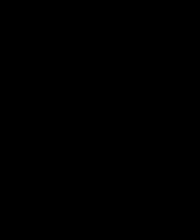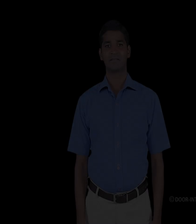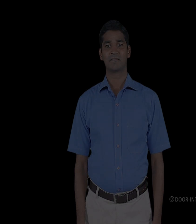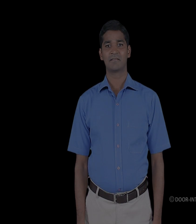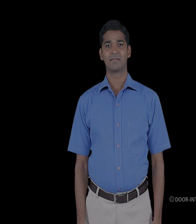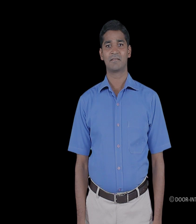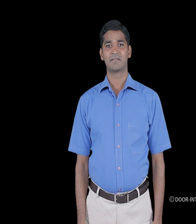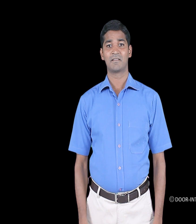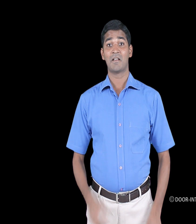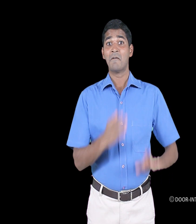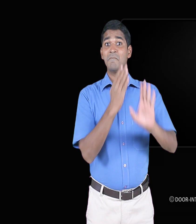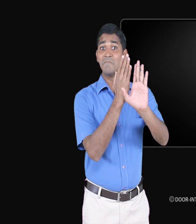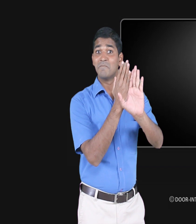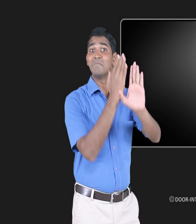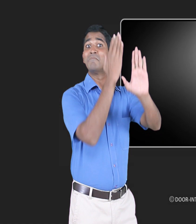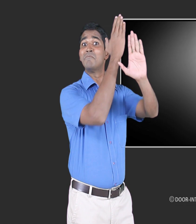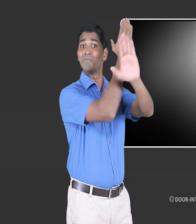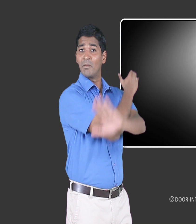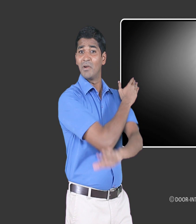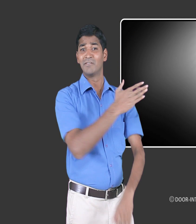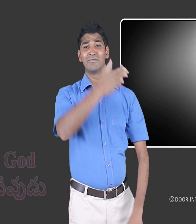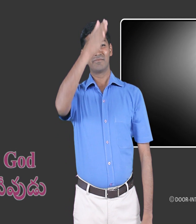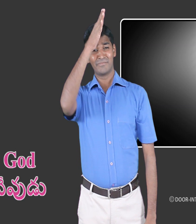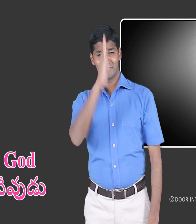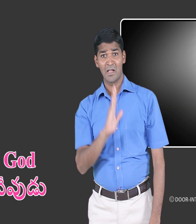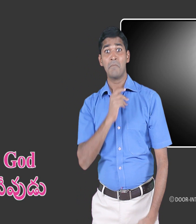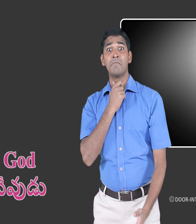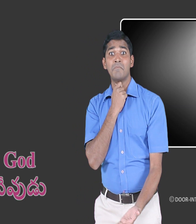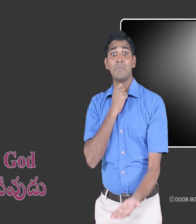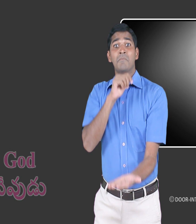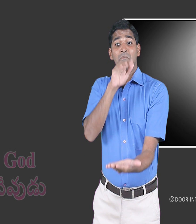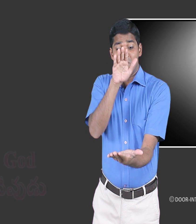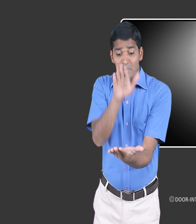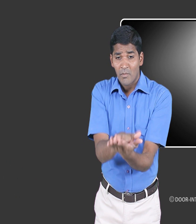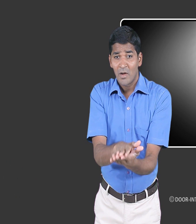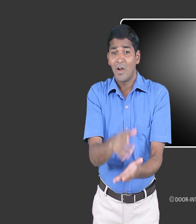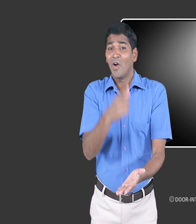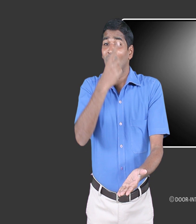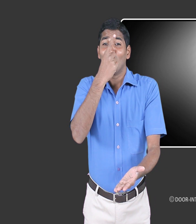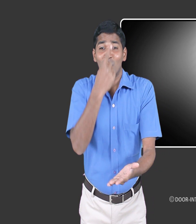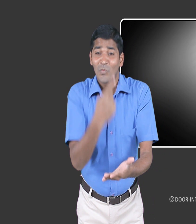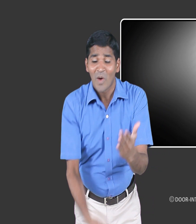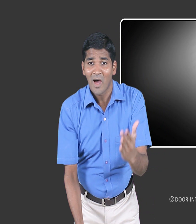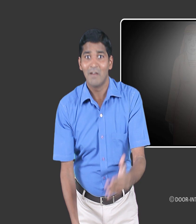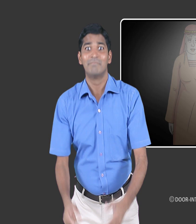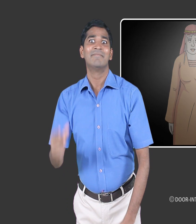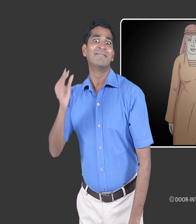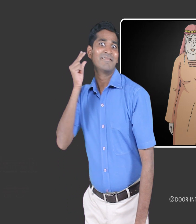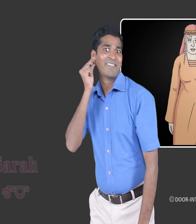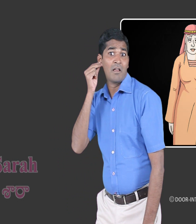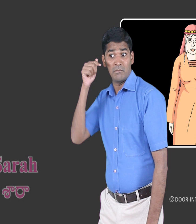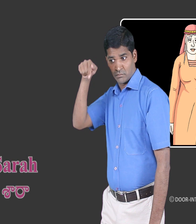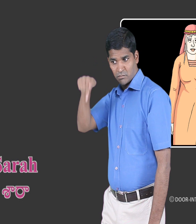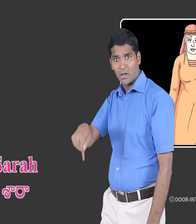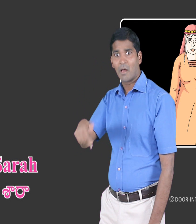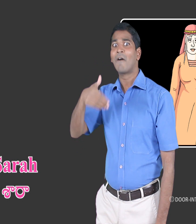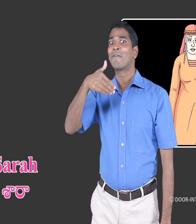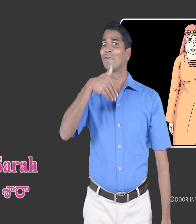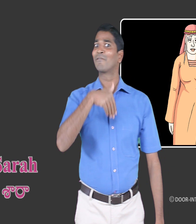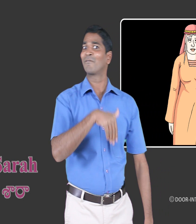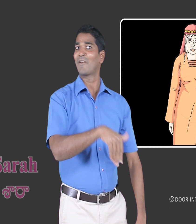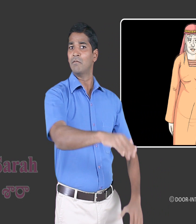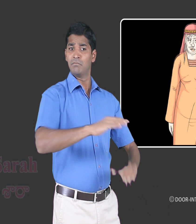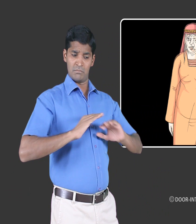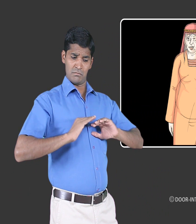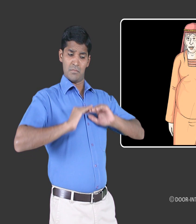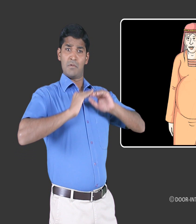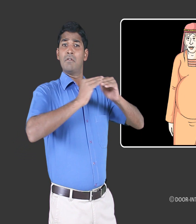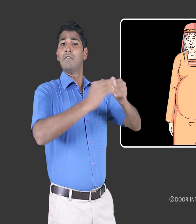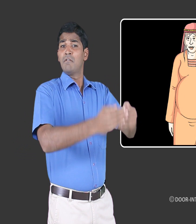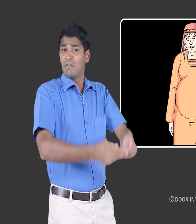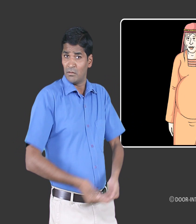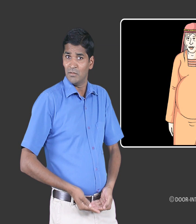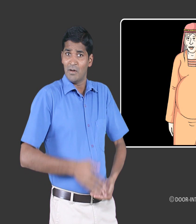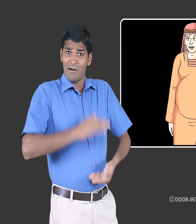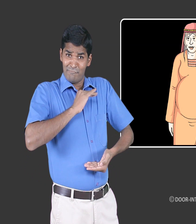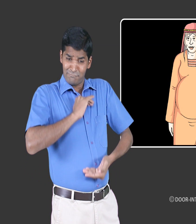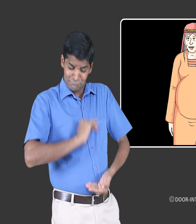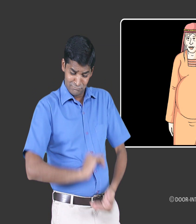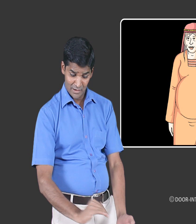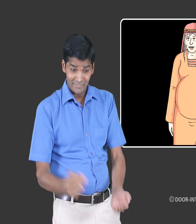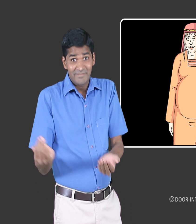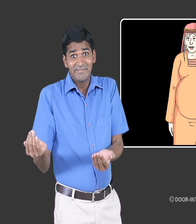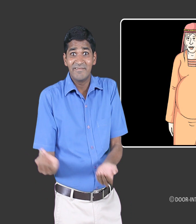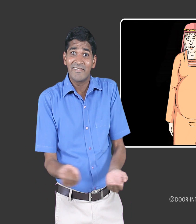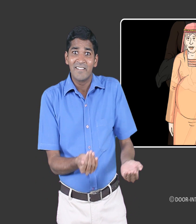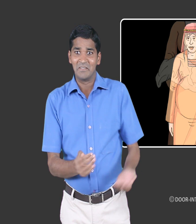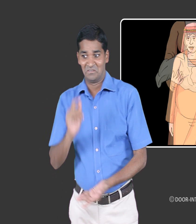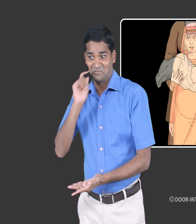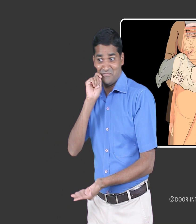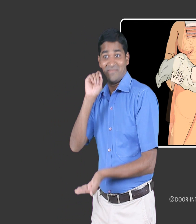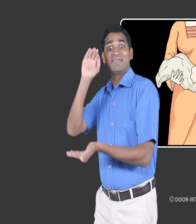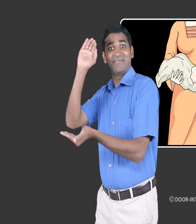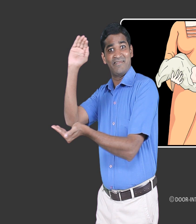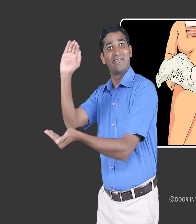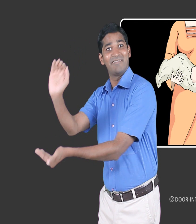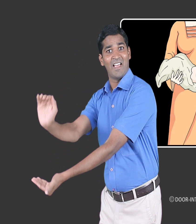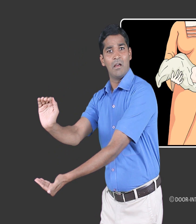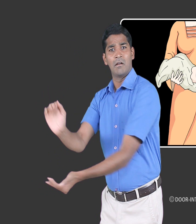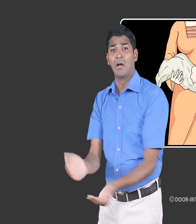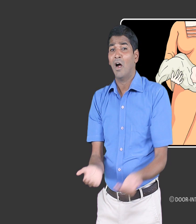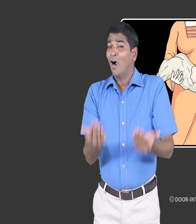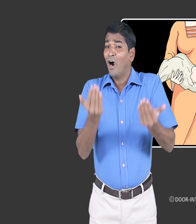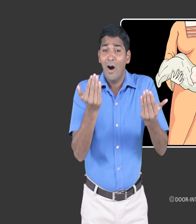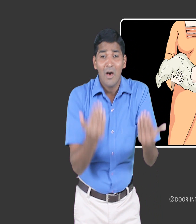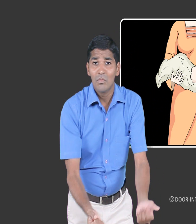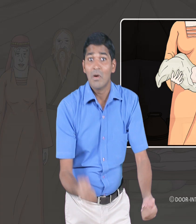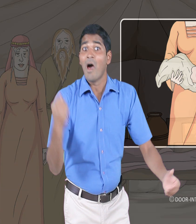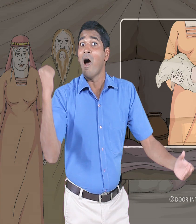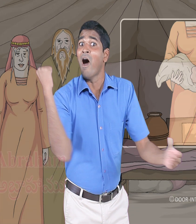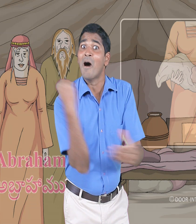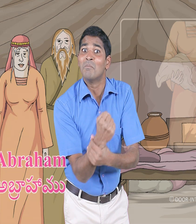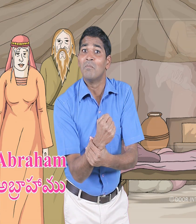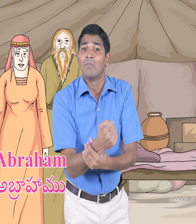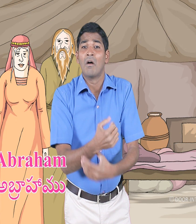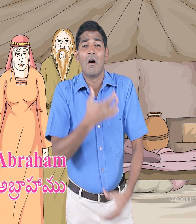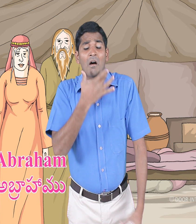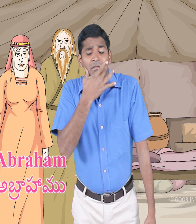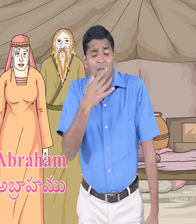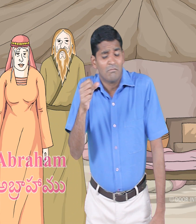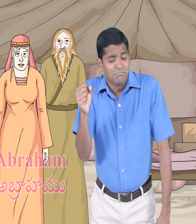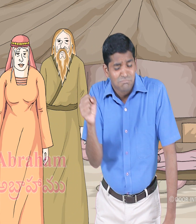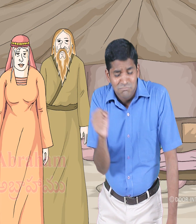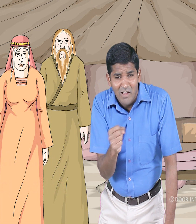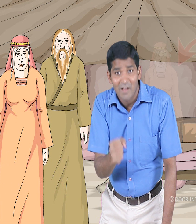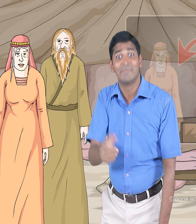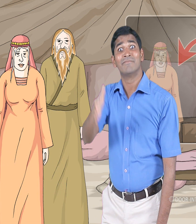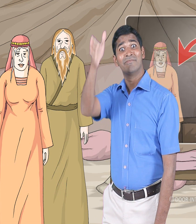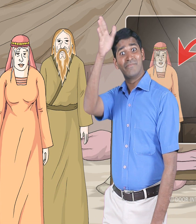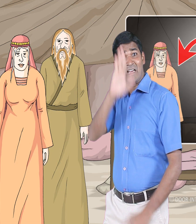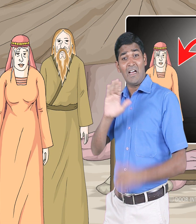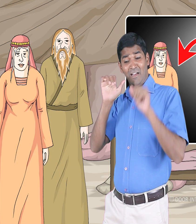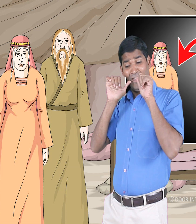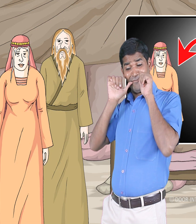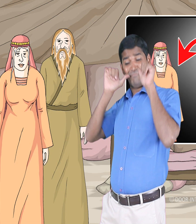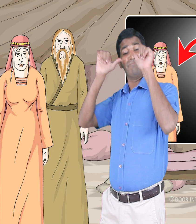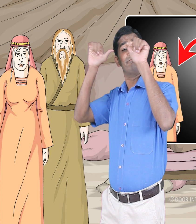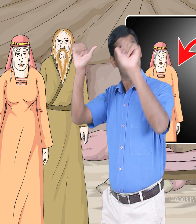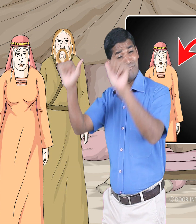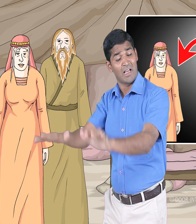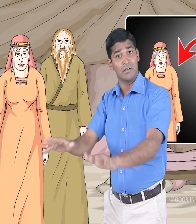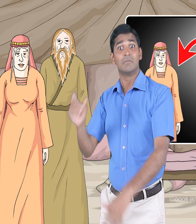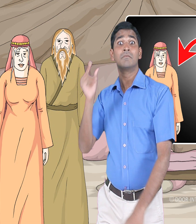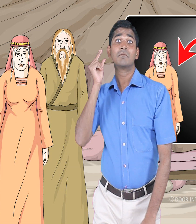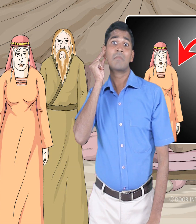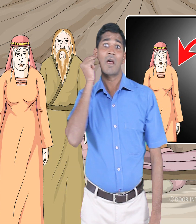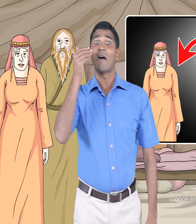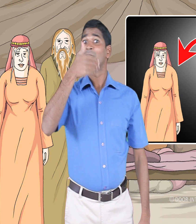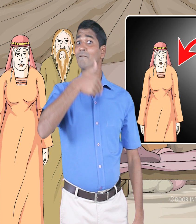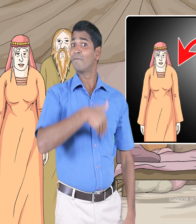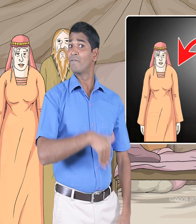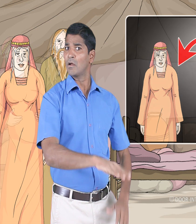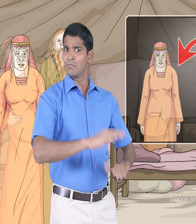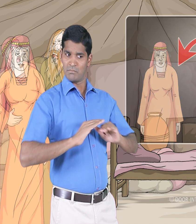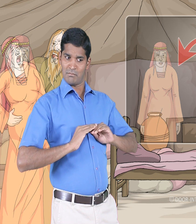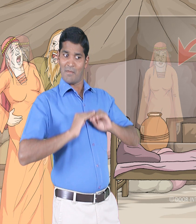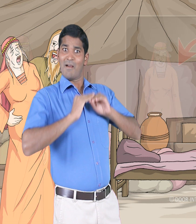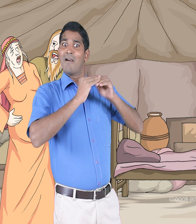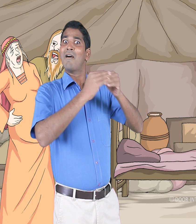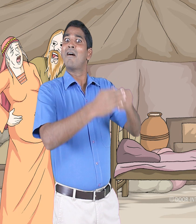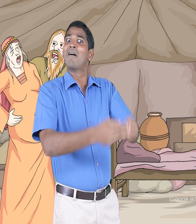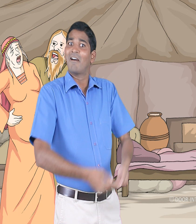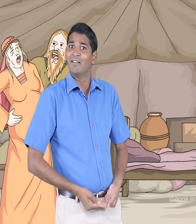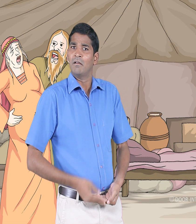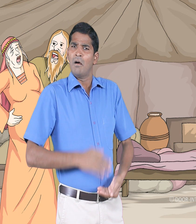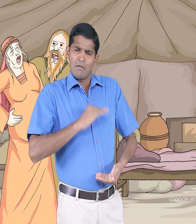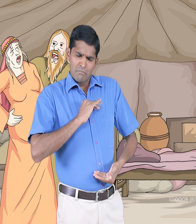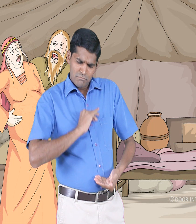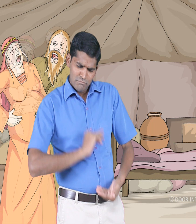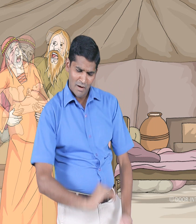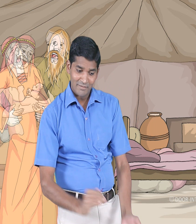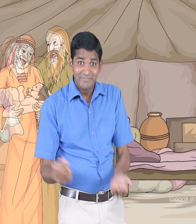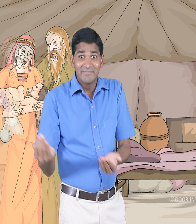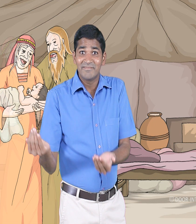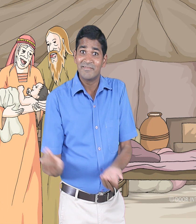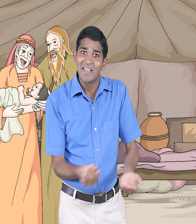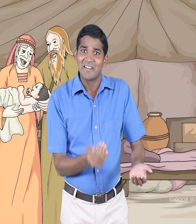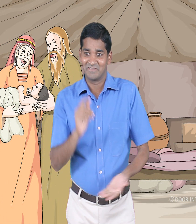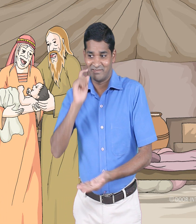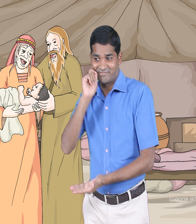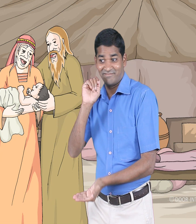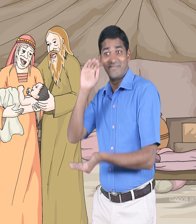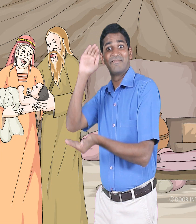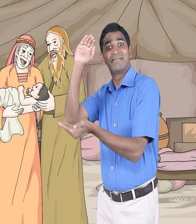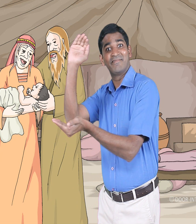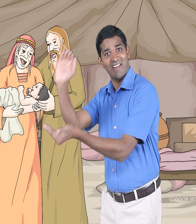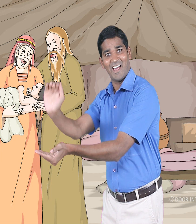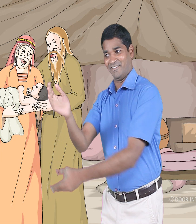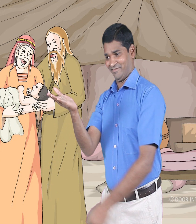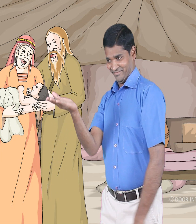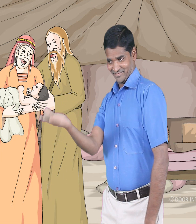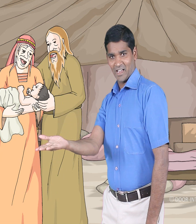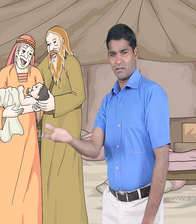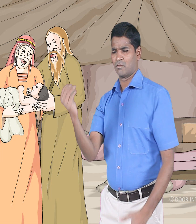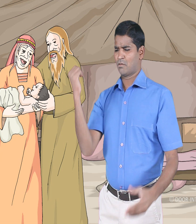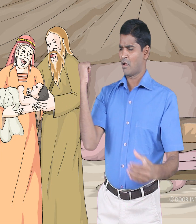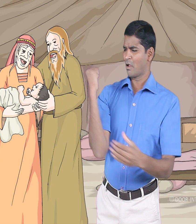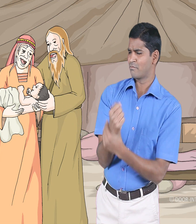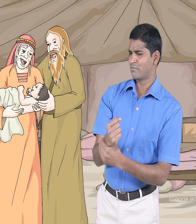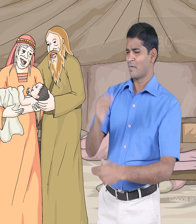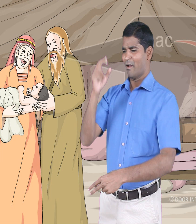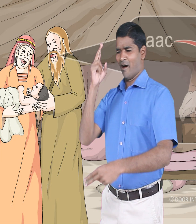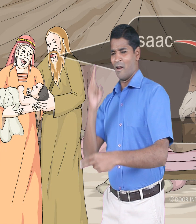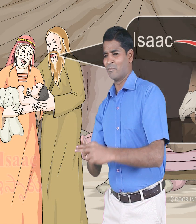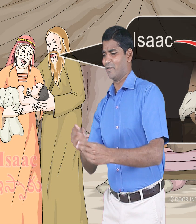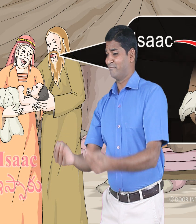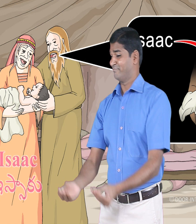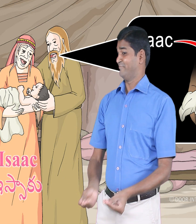Now the LORD attended to Sarah as He had said, and the LORD did for Sarah what He had promised. So Sarah conceived and bore a son to Abraham in his old age, at the very time God had promised.